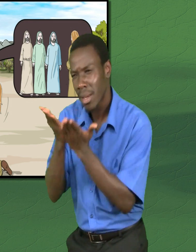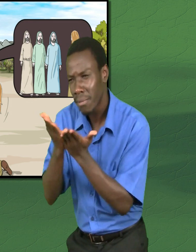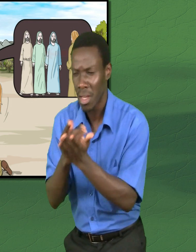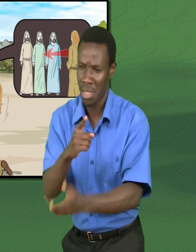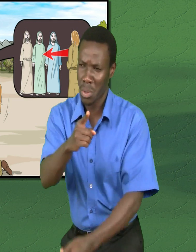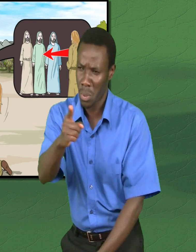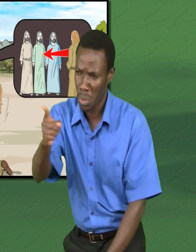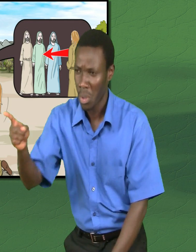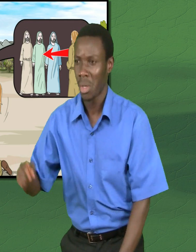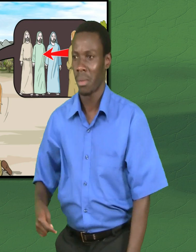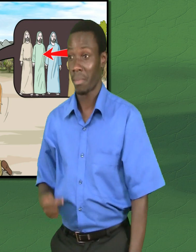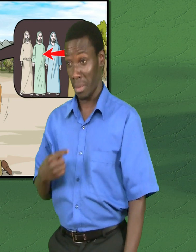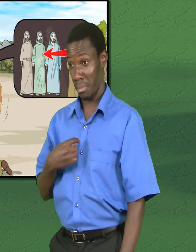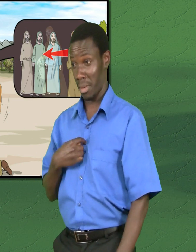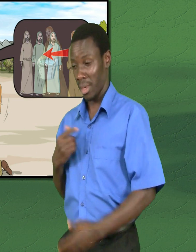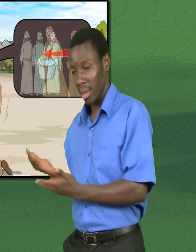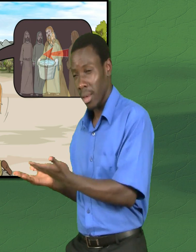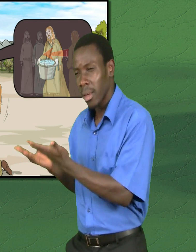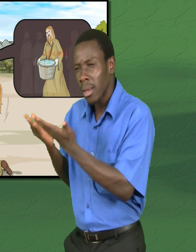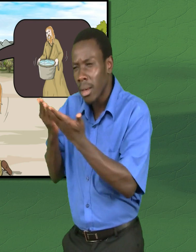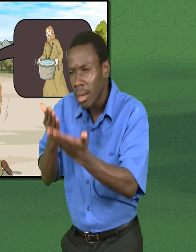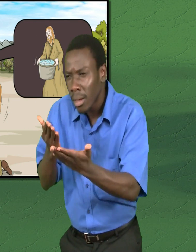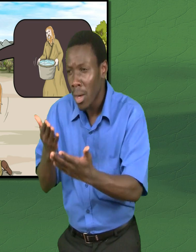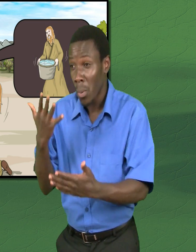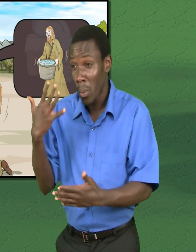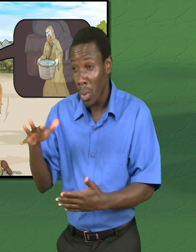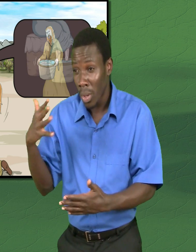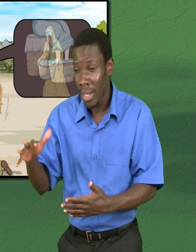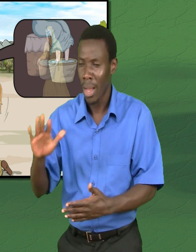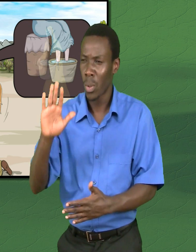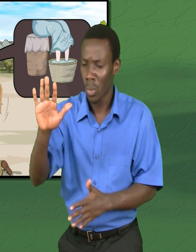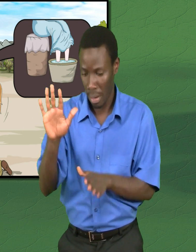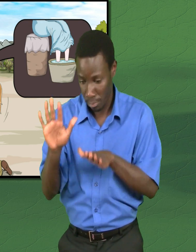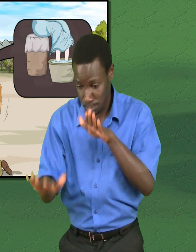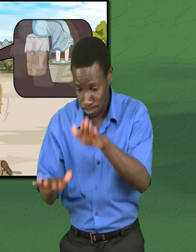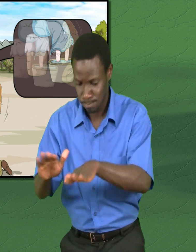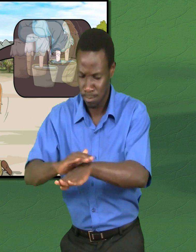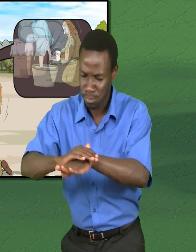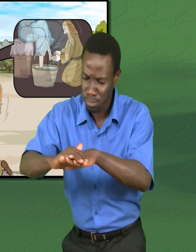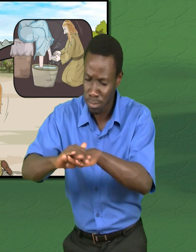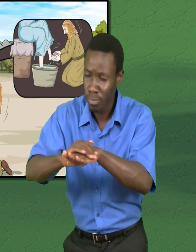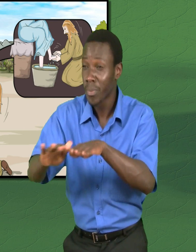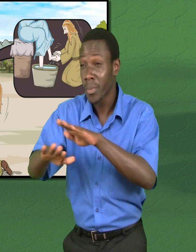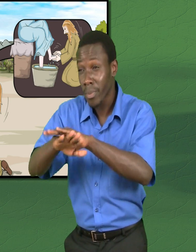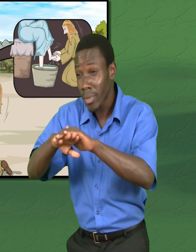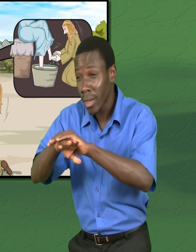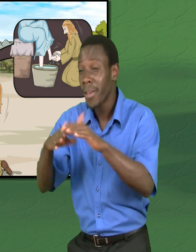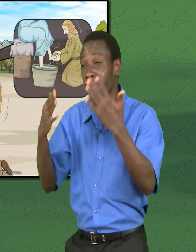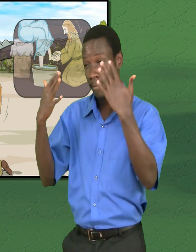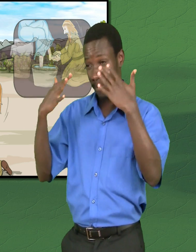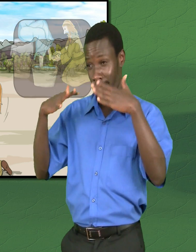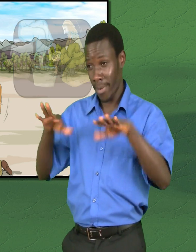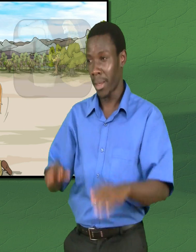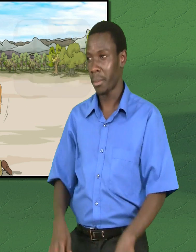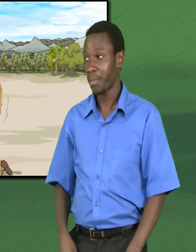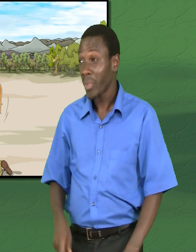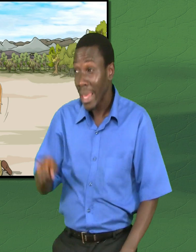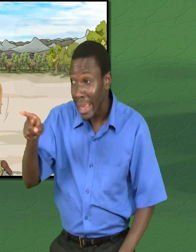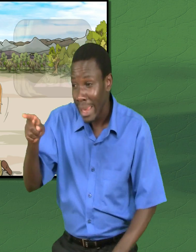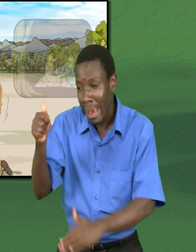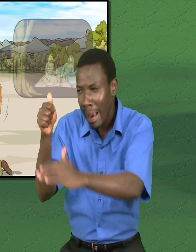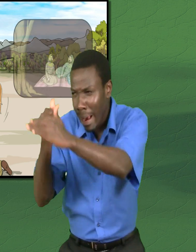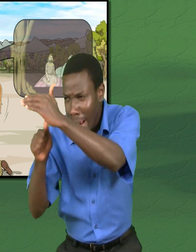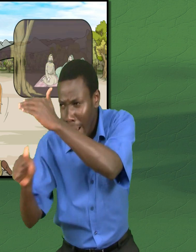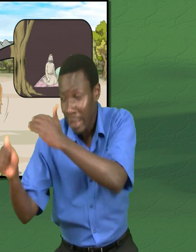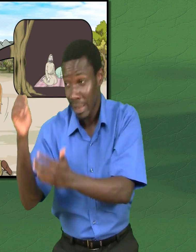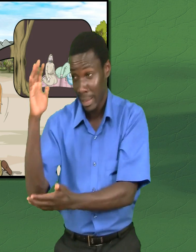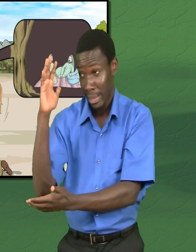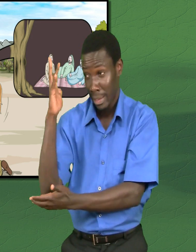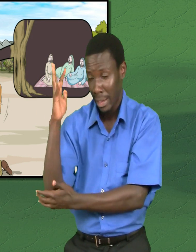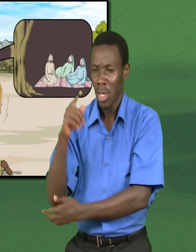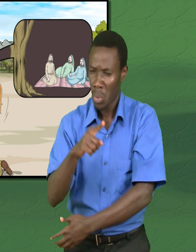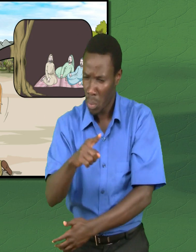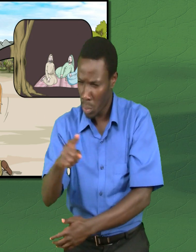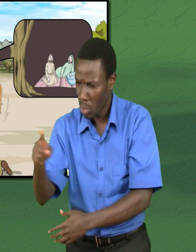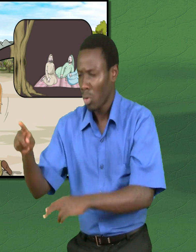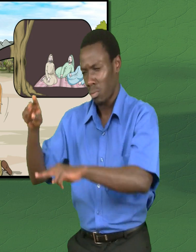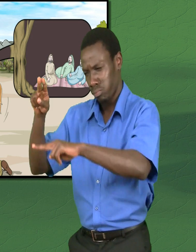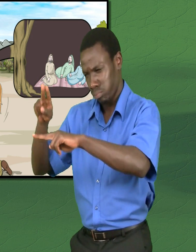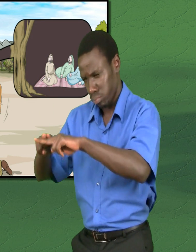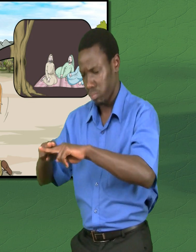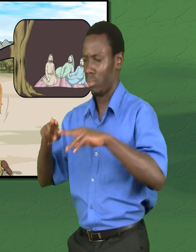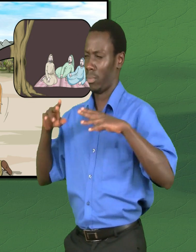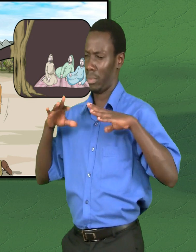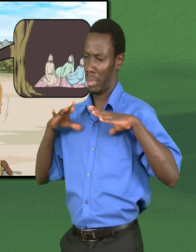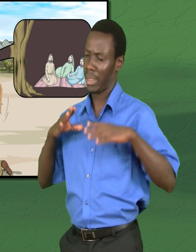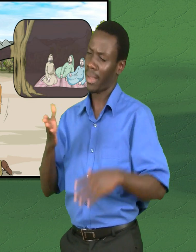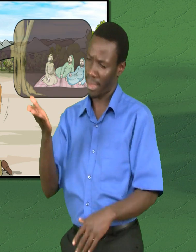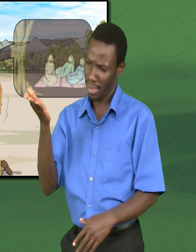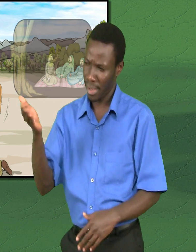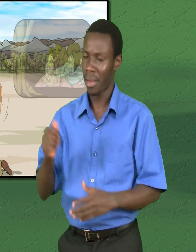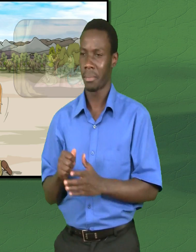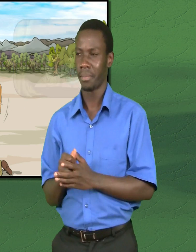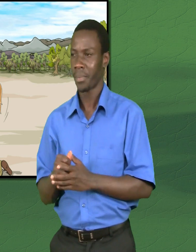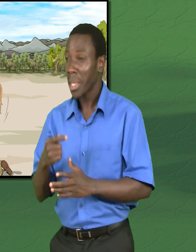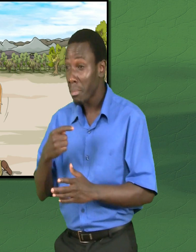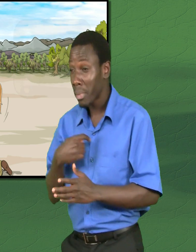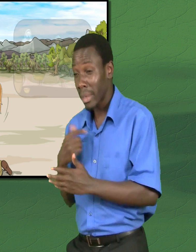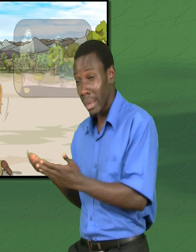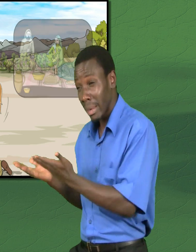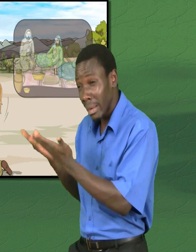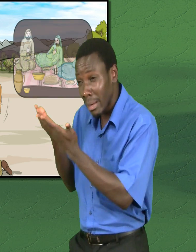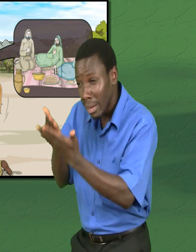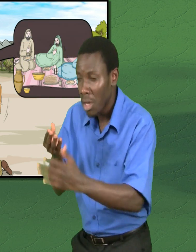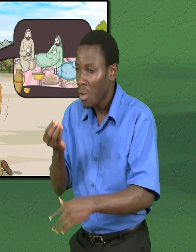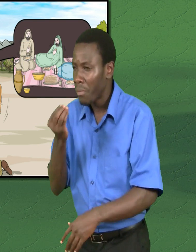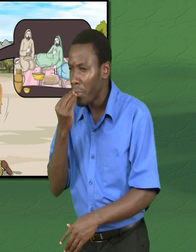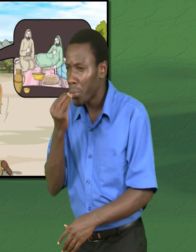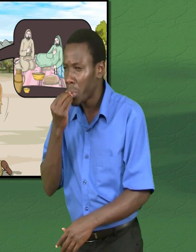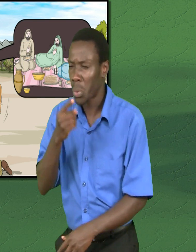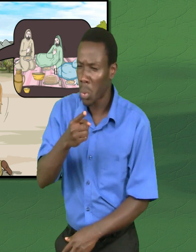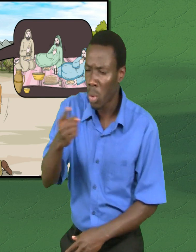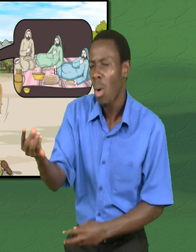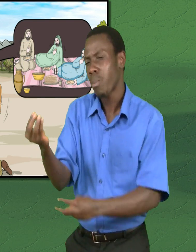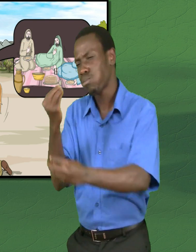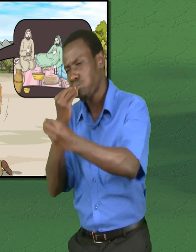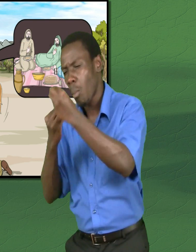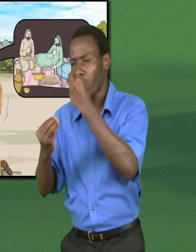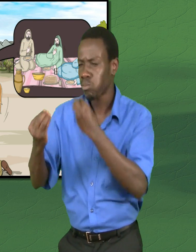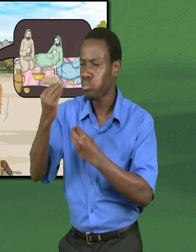Let a little water be brought, that you may wash your feet and rest yourselves under the tree.